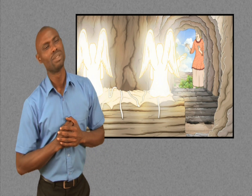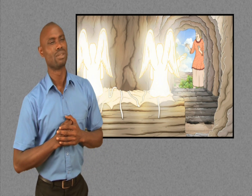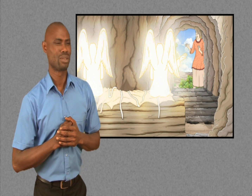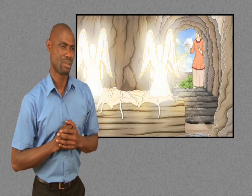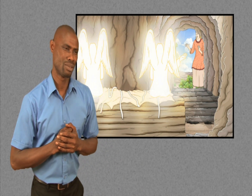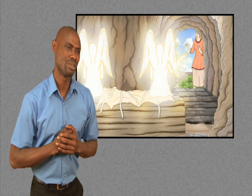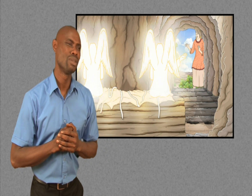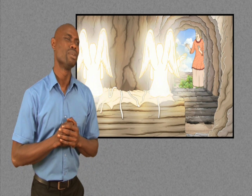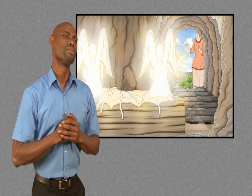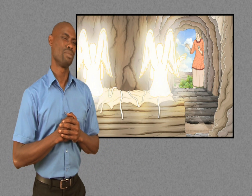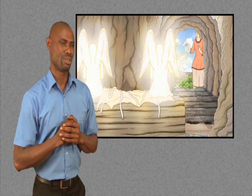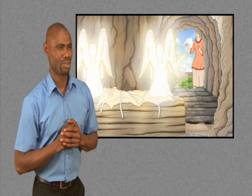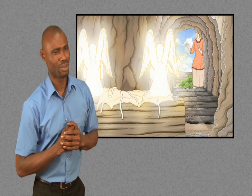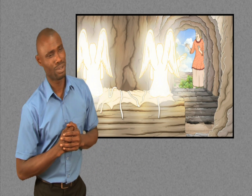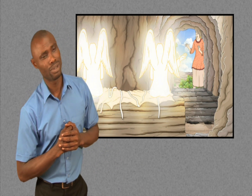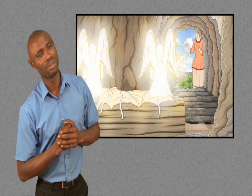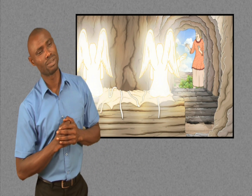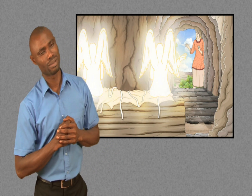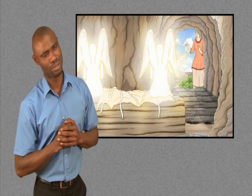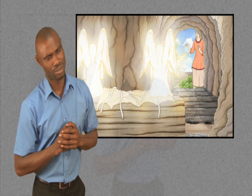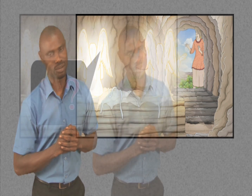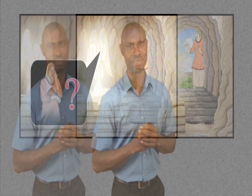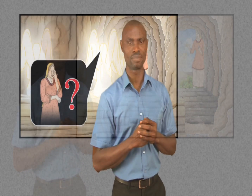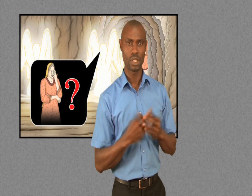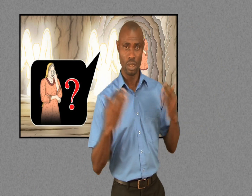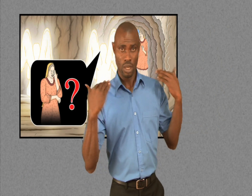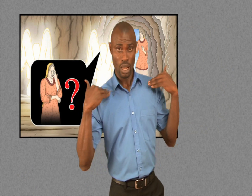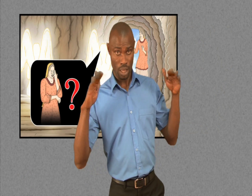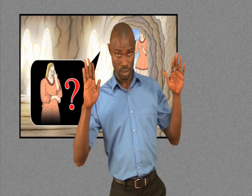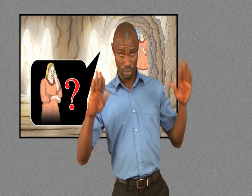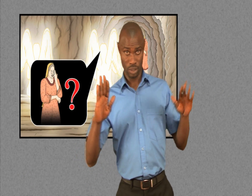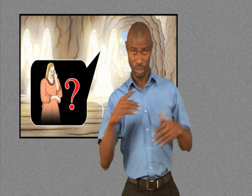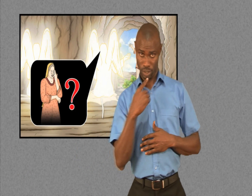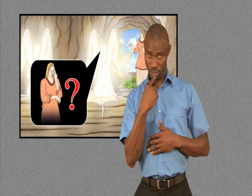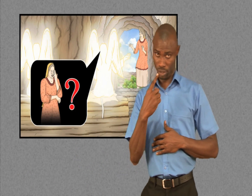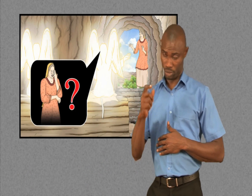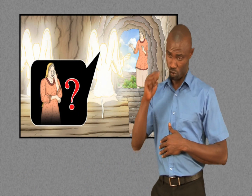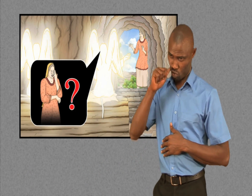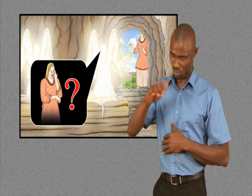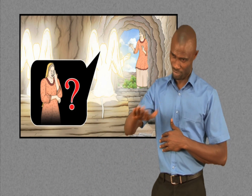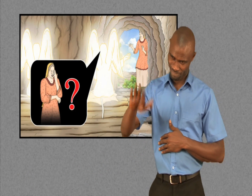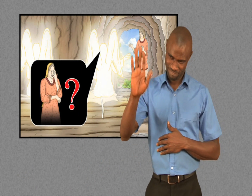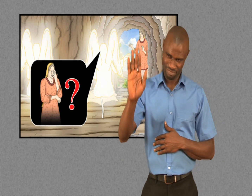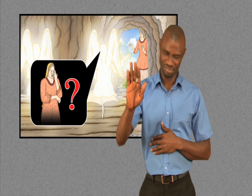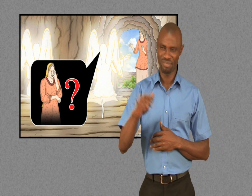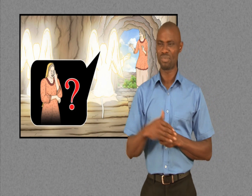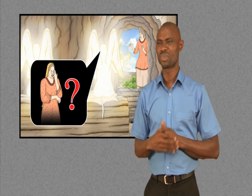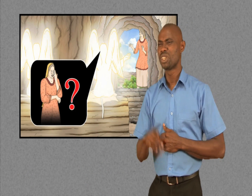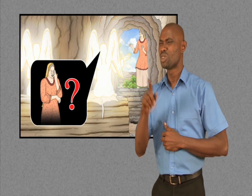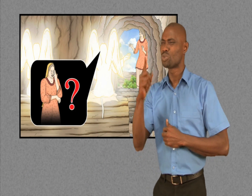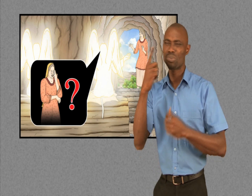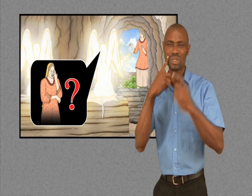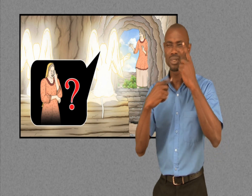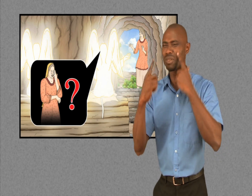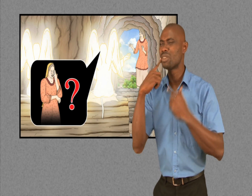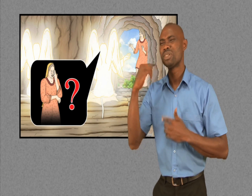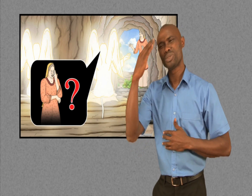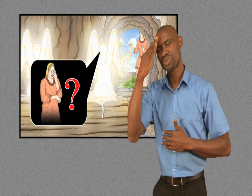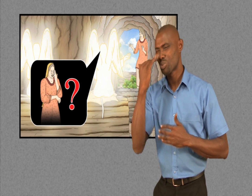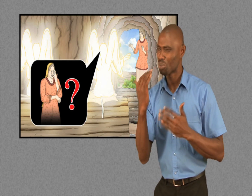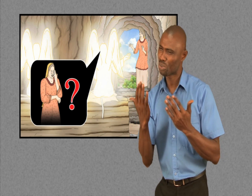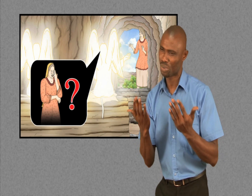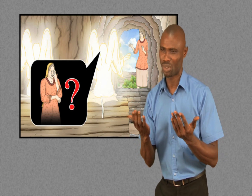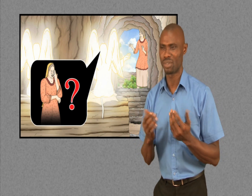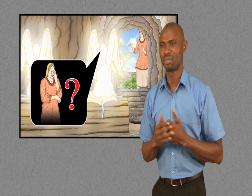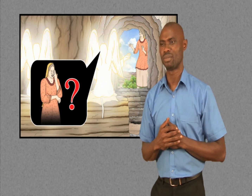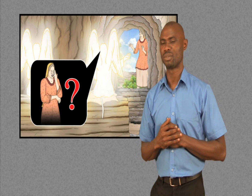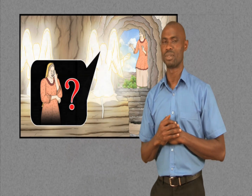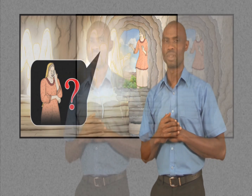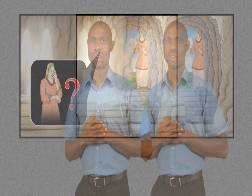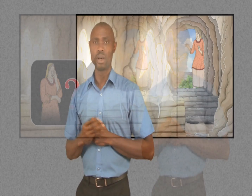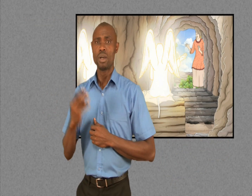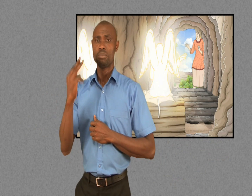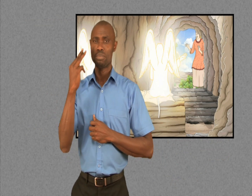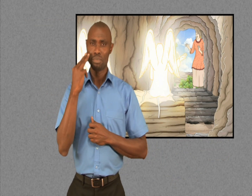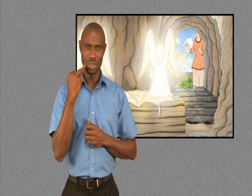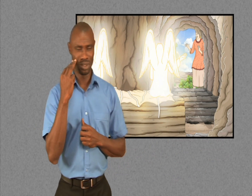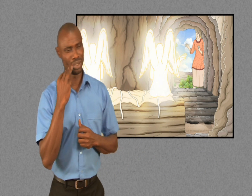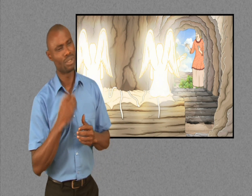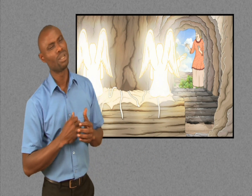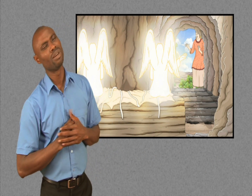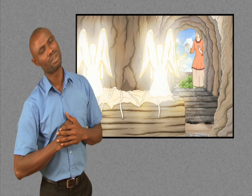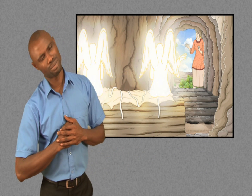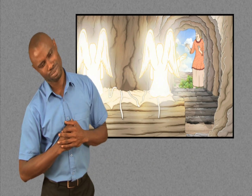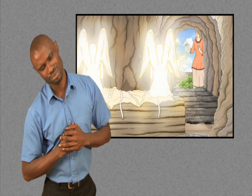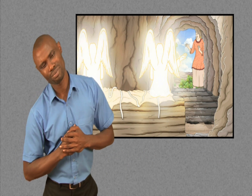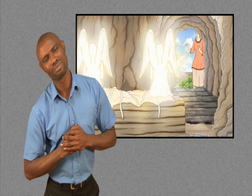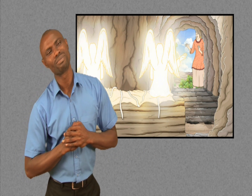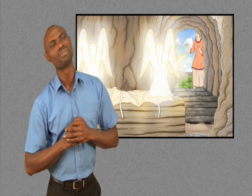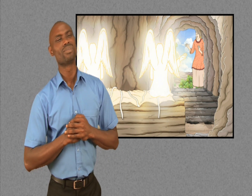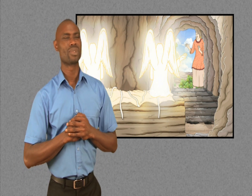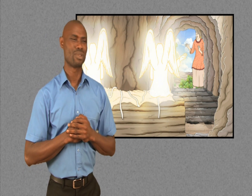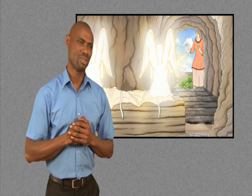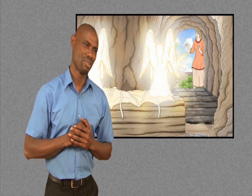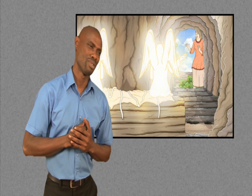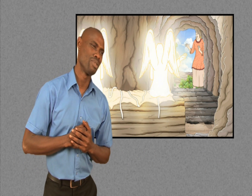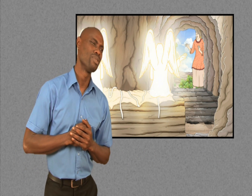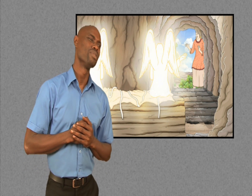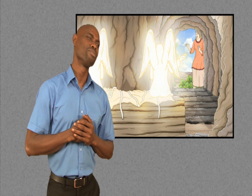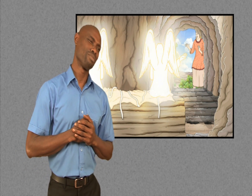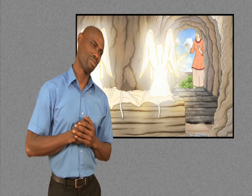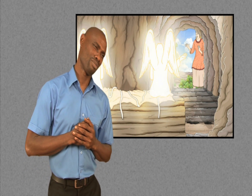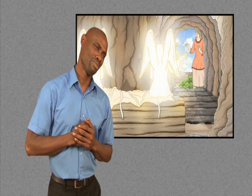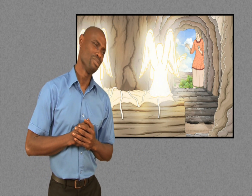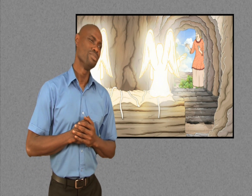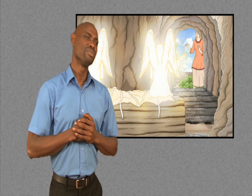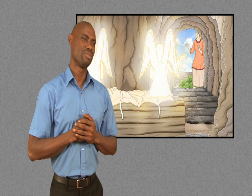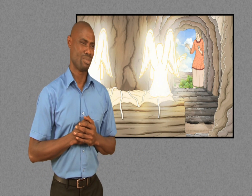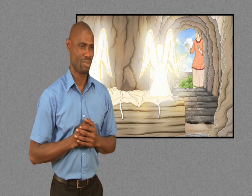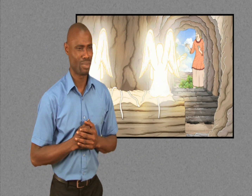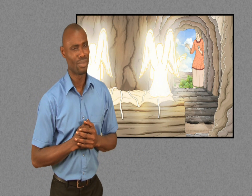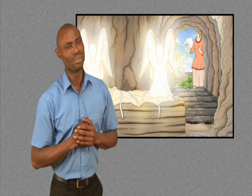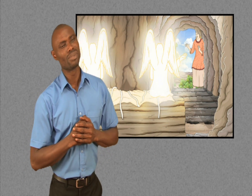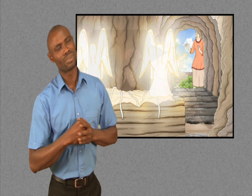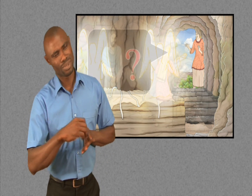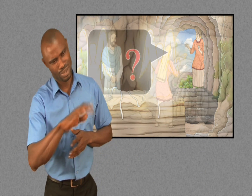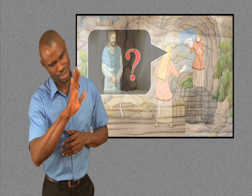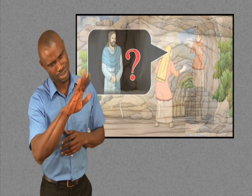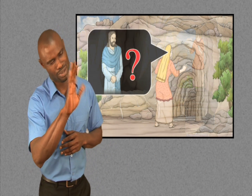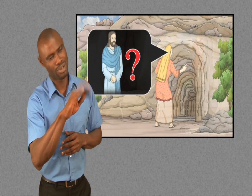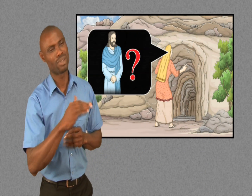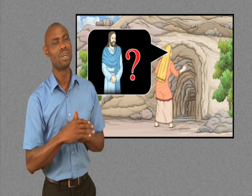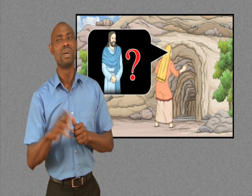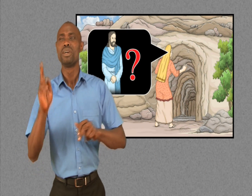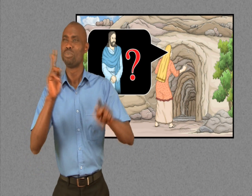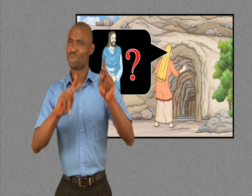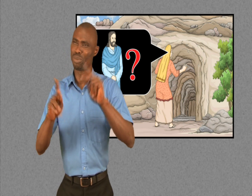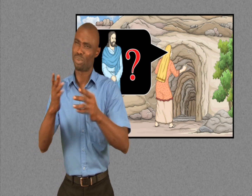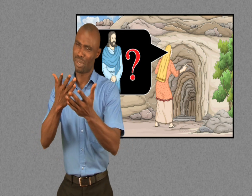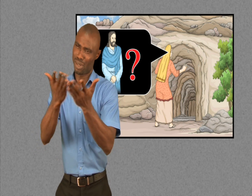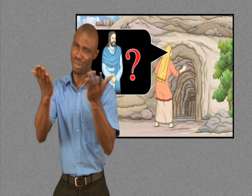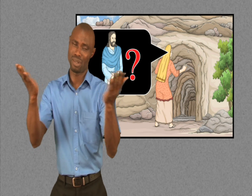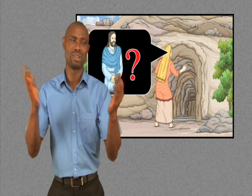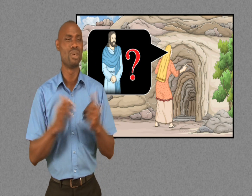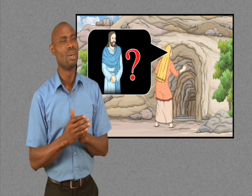“Woman, why are you weeping?” they asked.